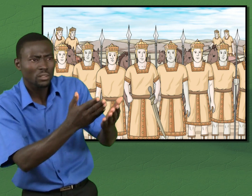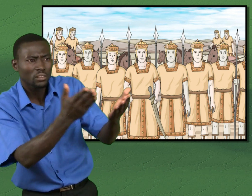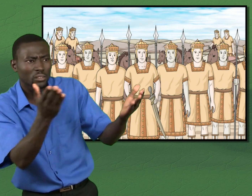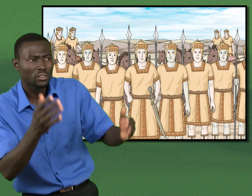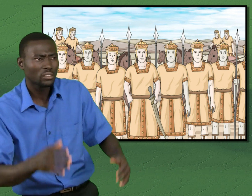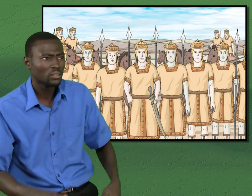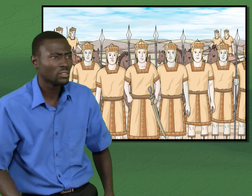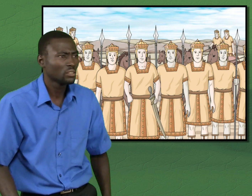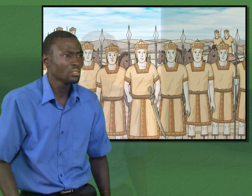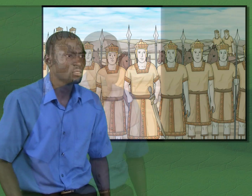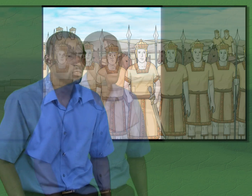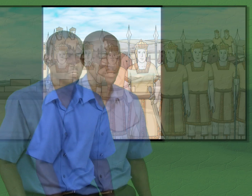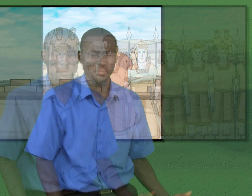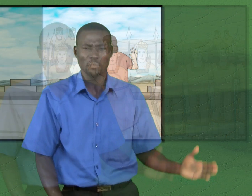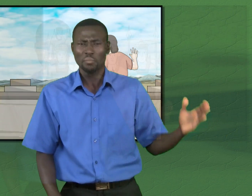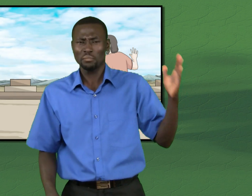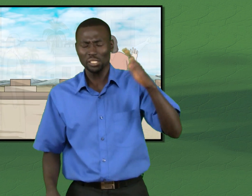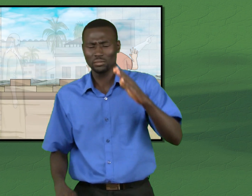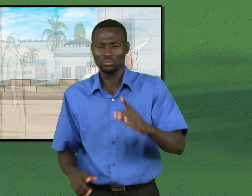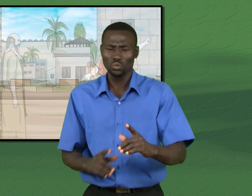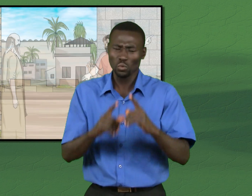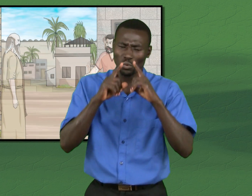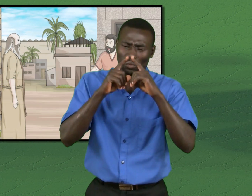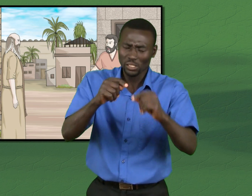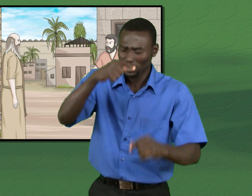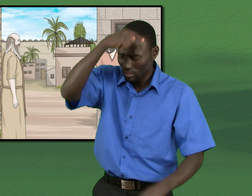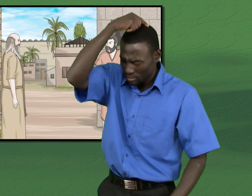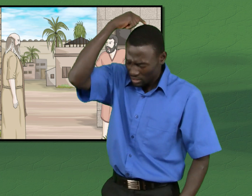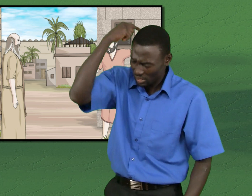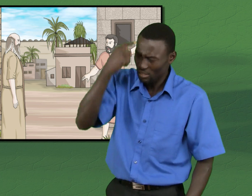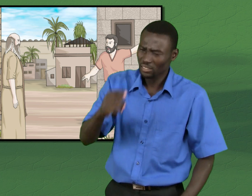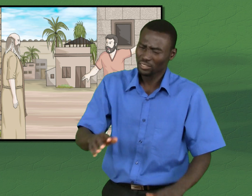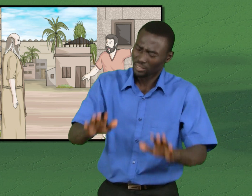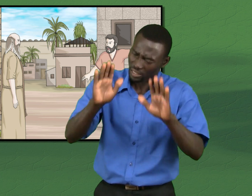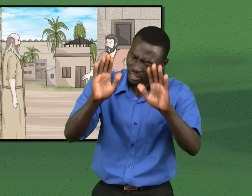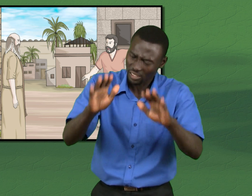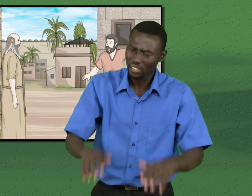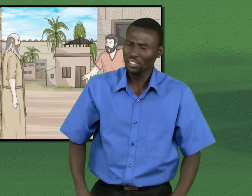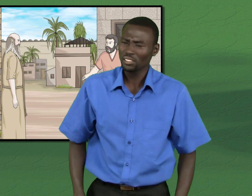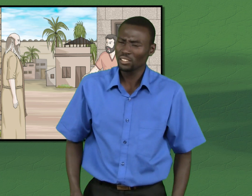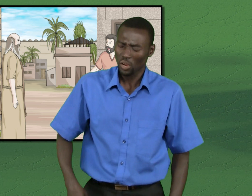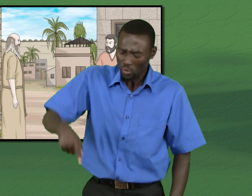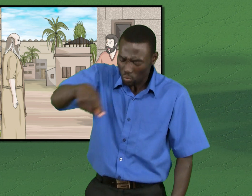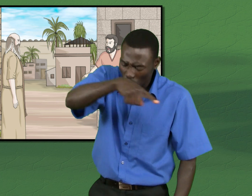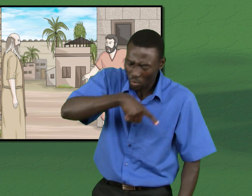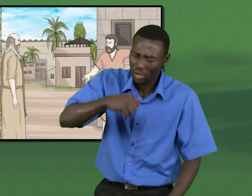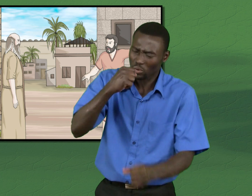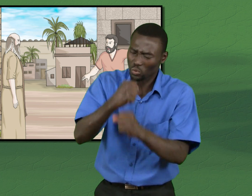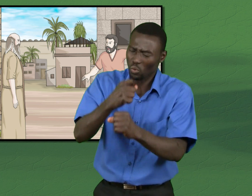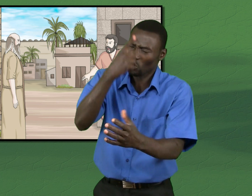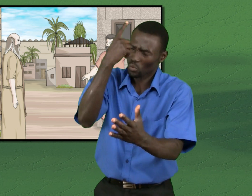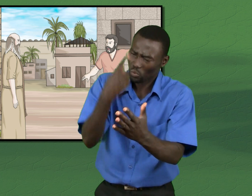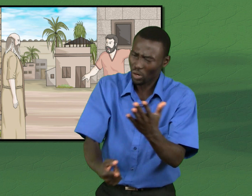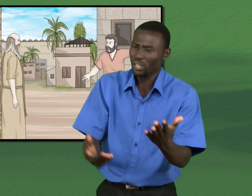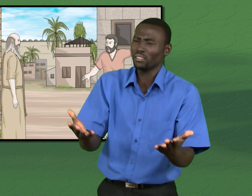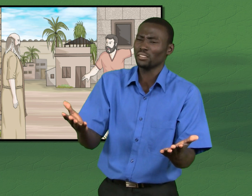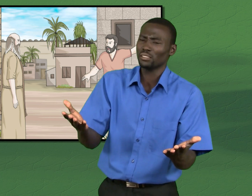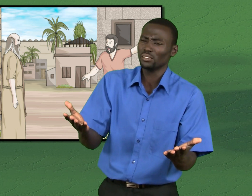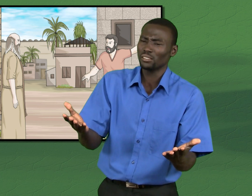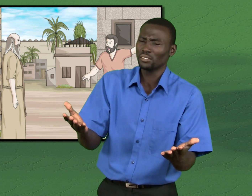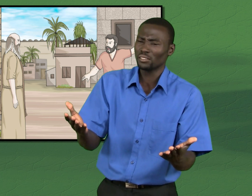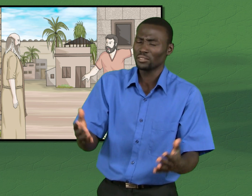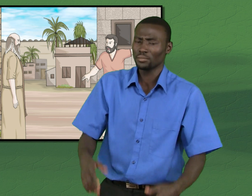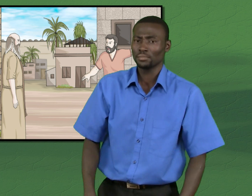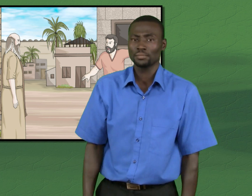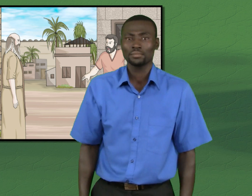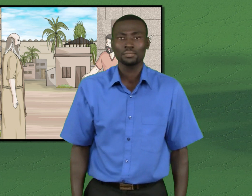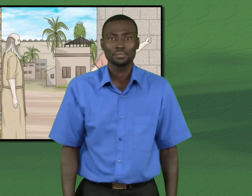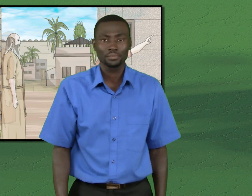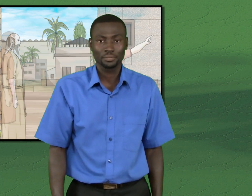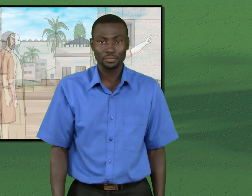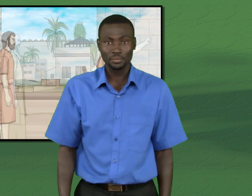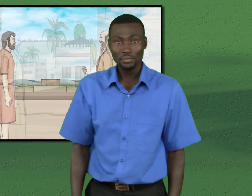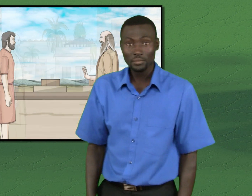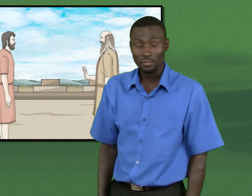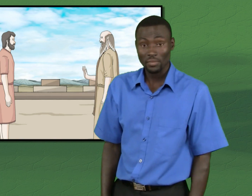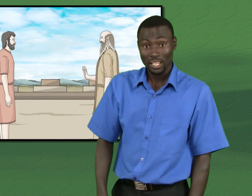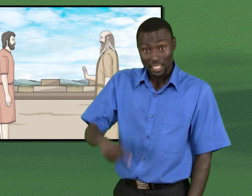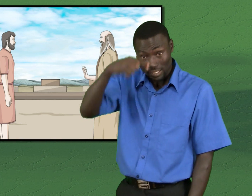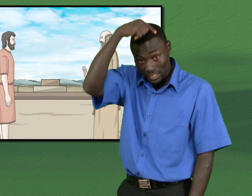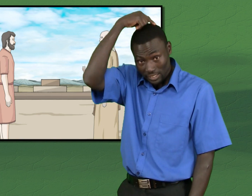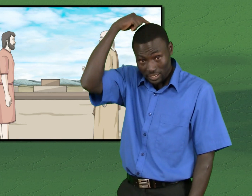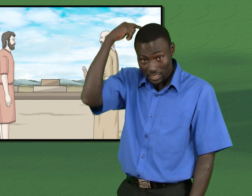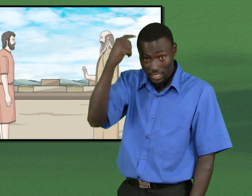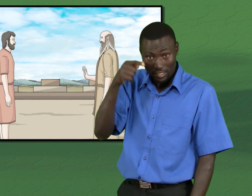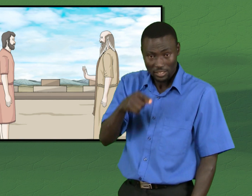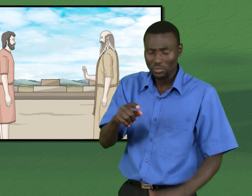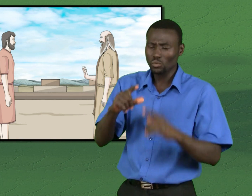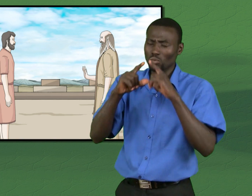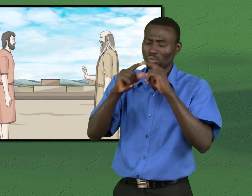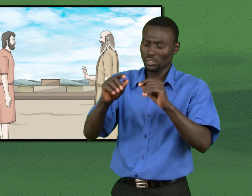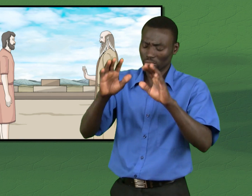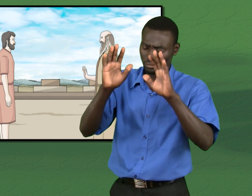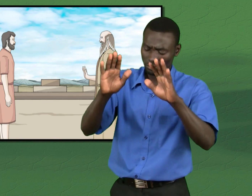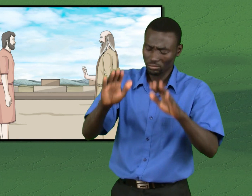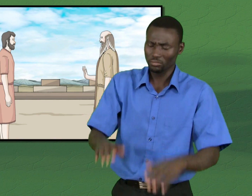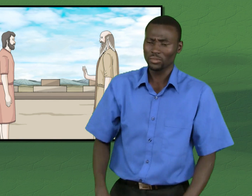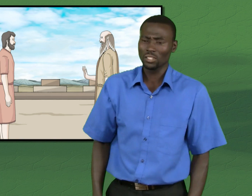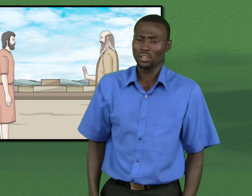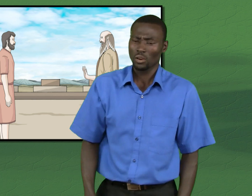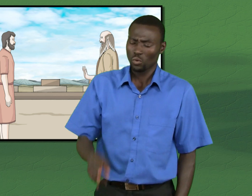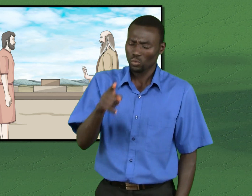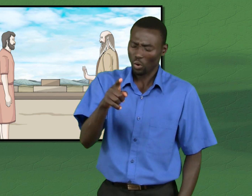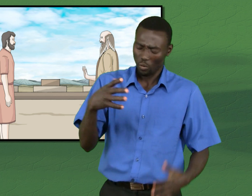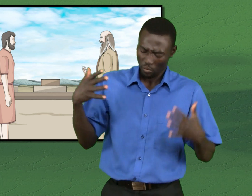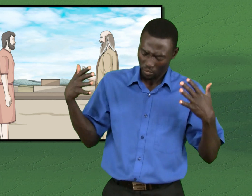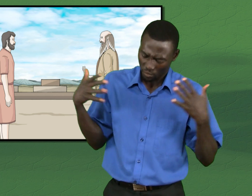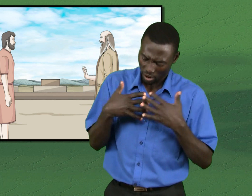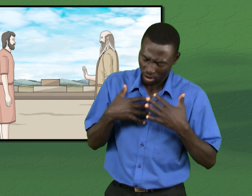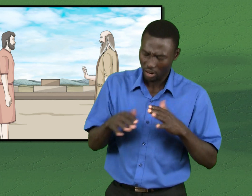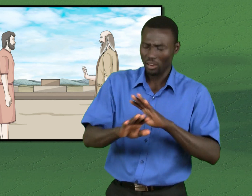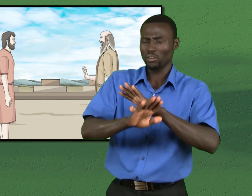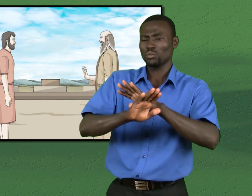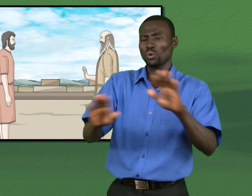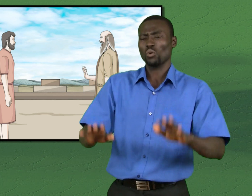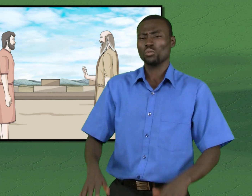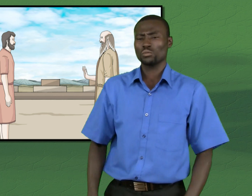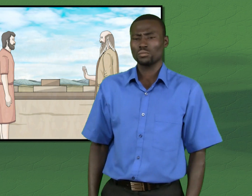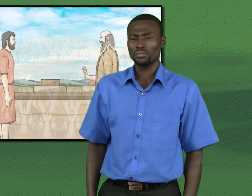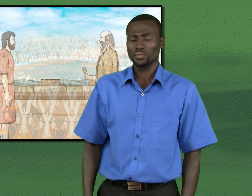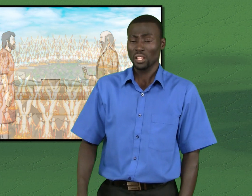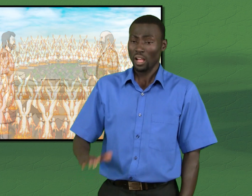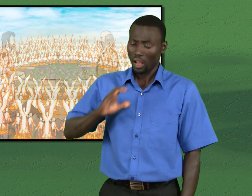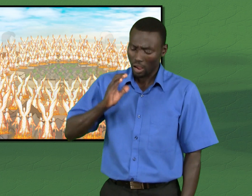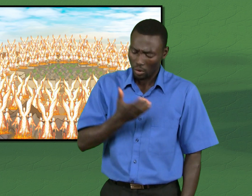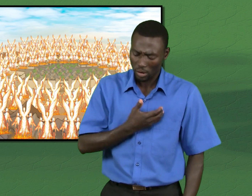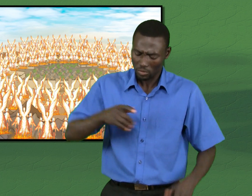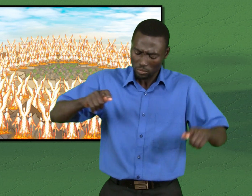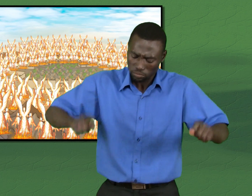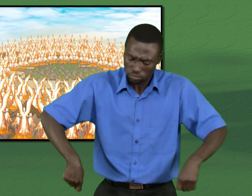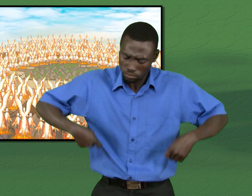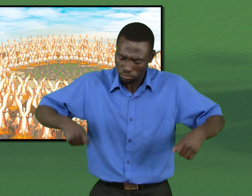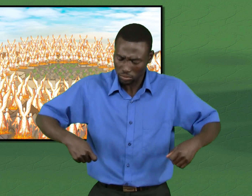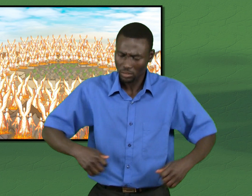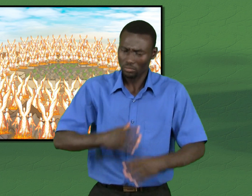So he asked Elisha, “Oh, my master, what are we to do?” “Do not be afraid,” Elisha answered, “for those who are with us are more than those who are with them.” Then Elisha prayed, “O LORD, please open his eyes that he may see.”